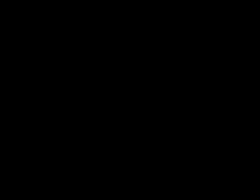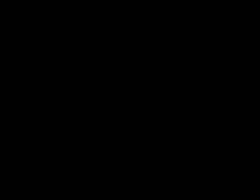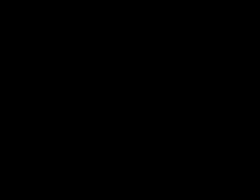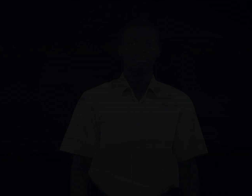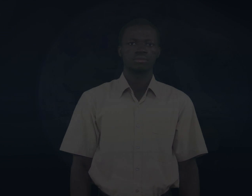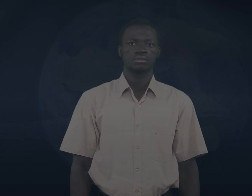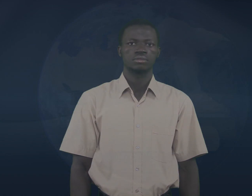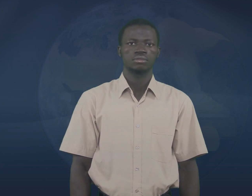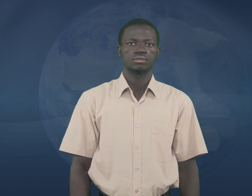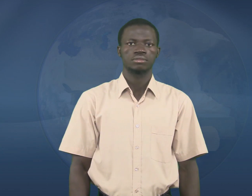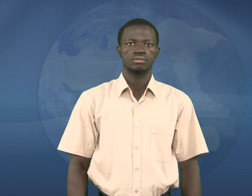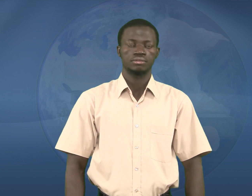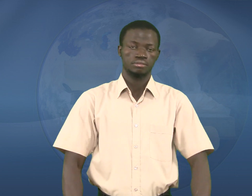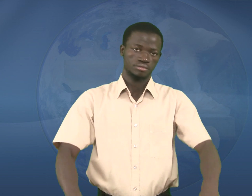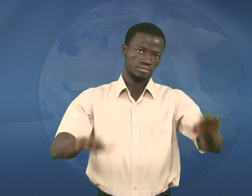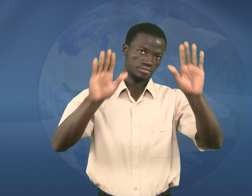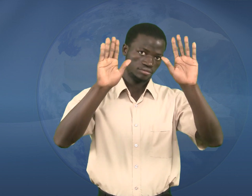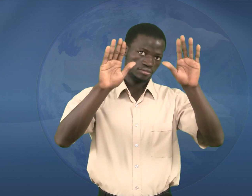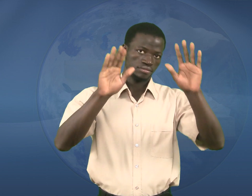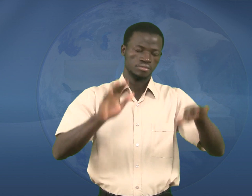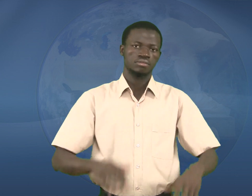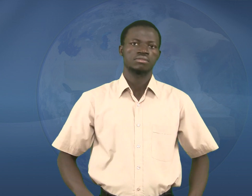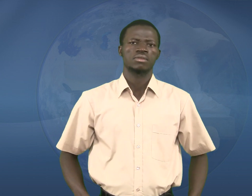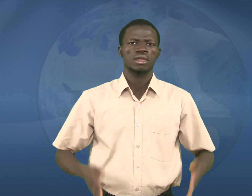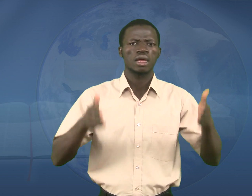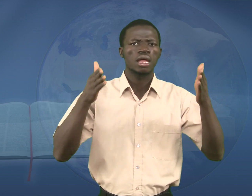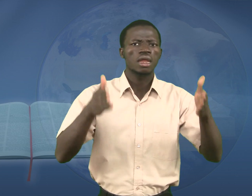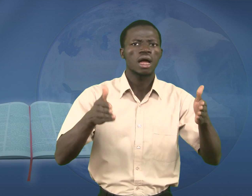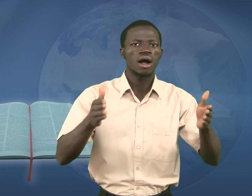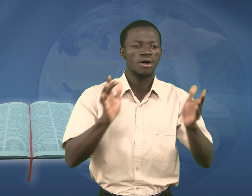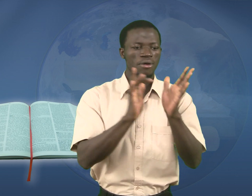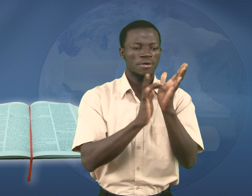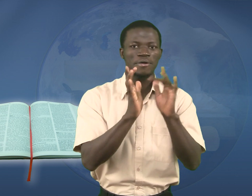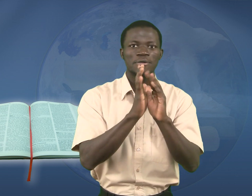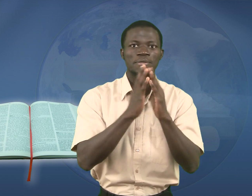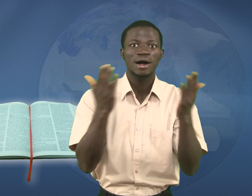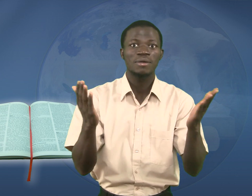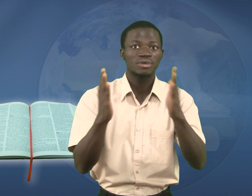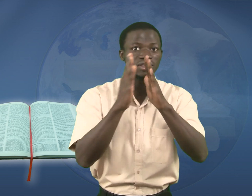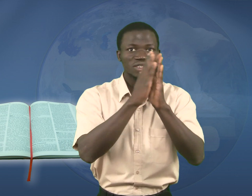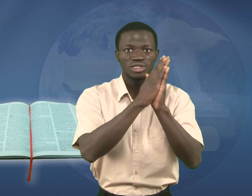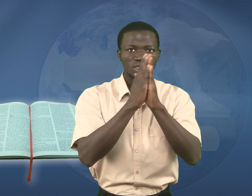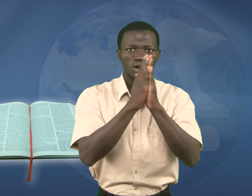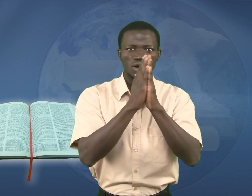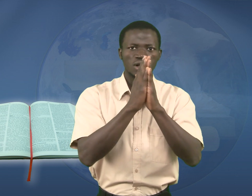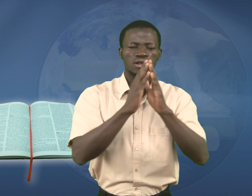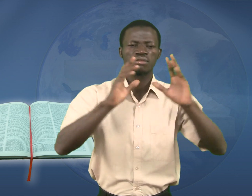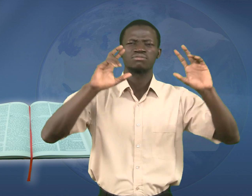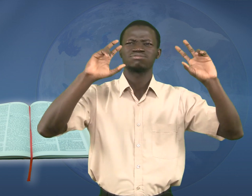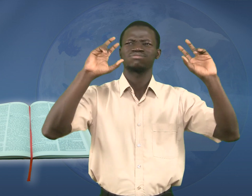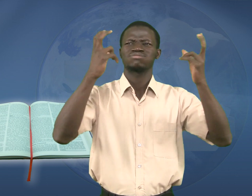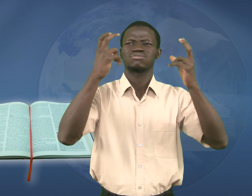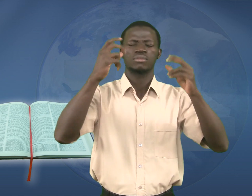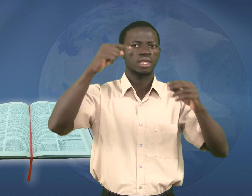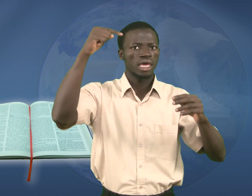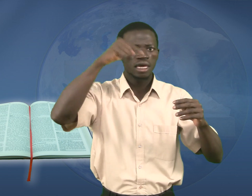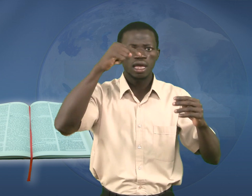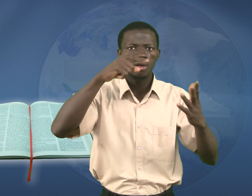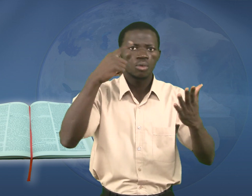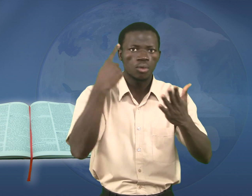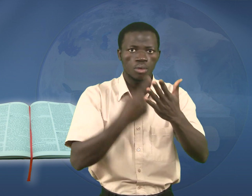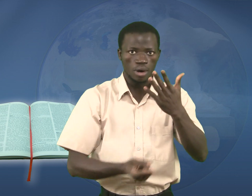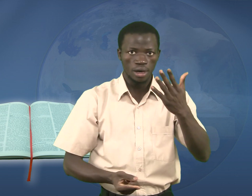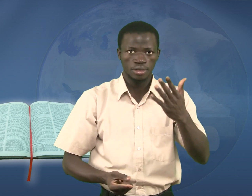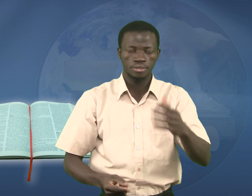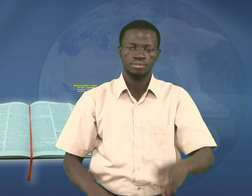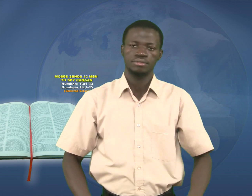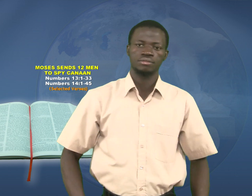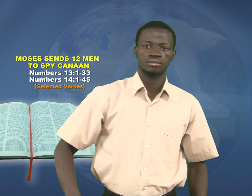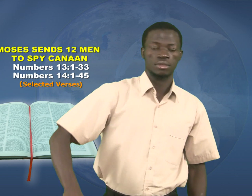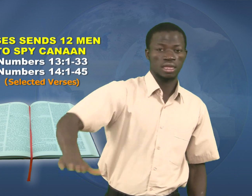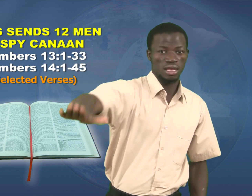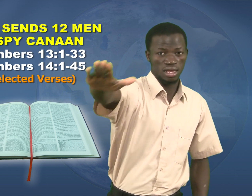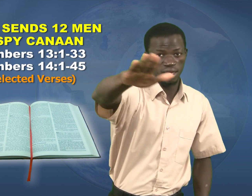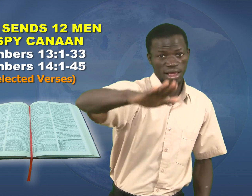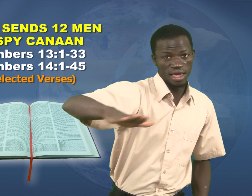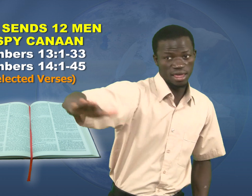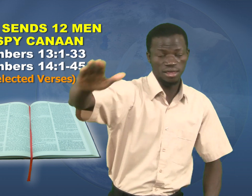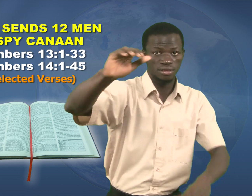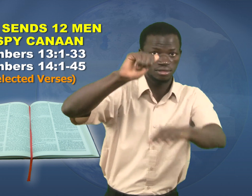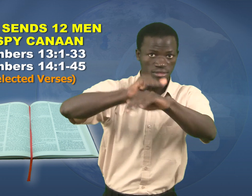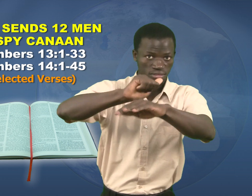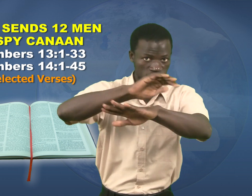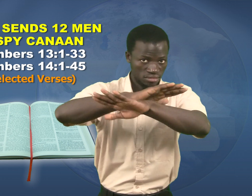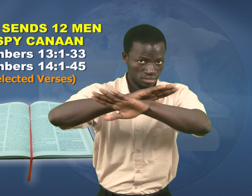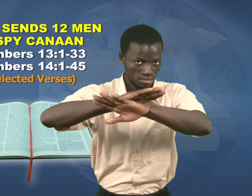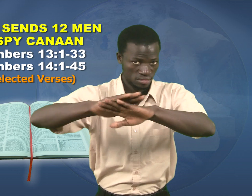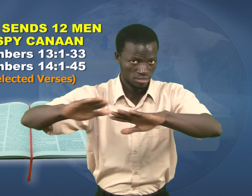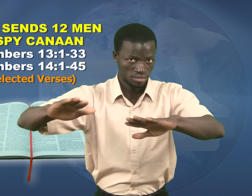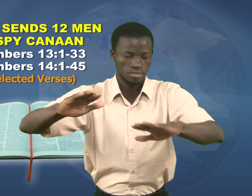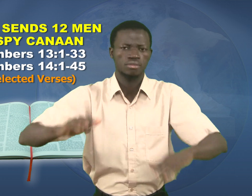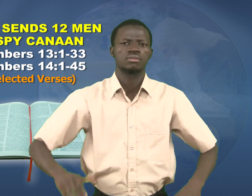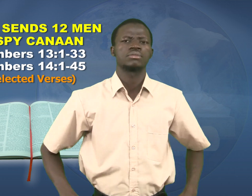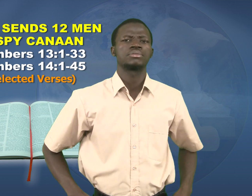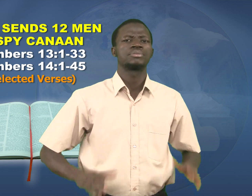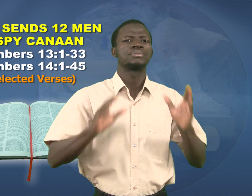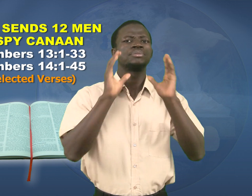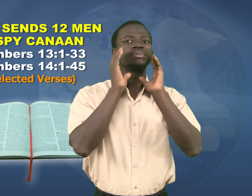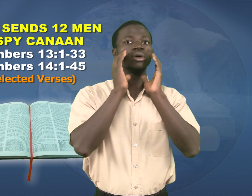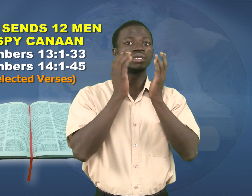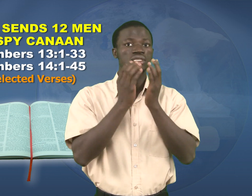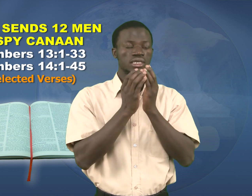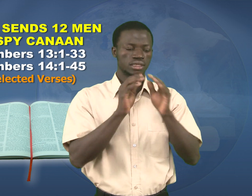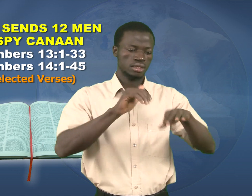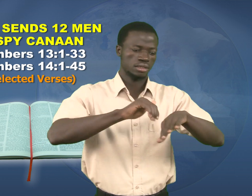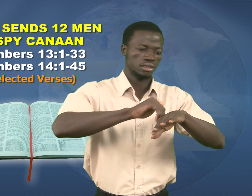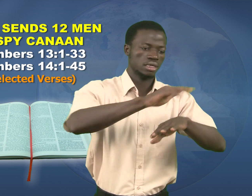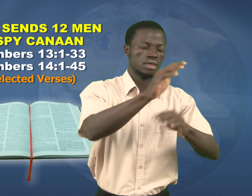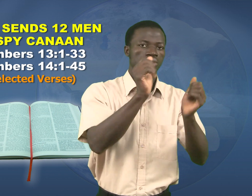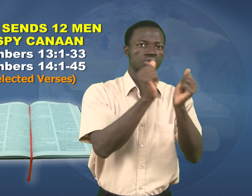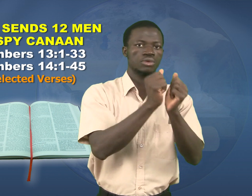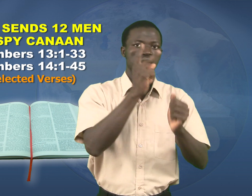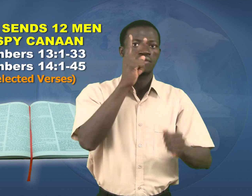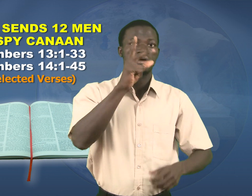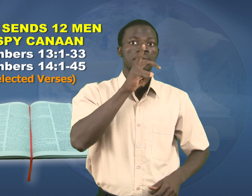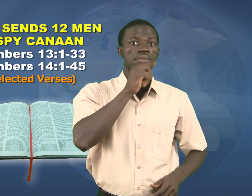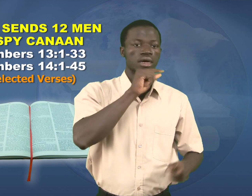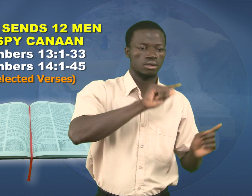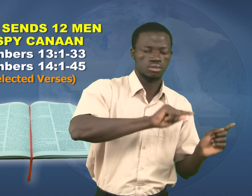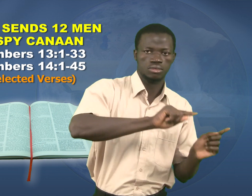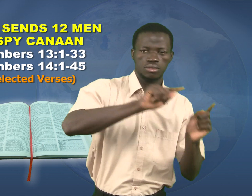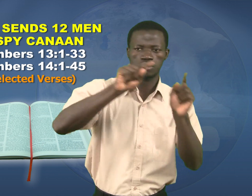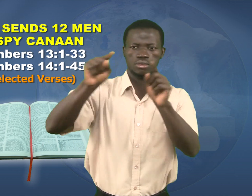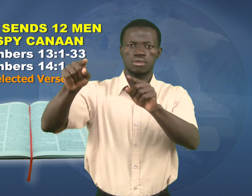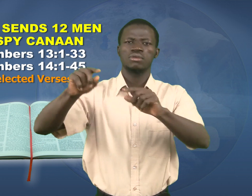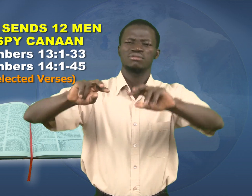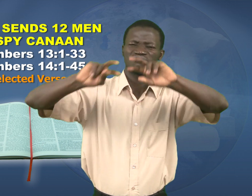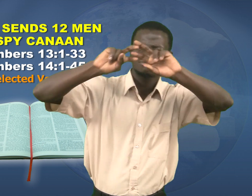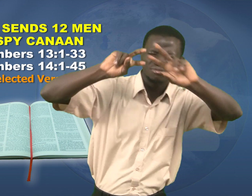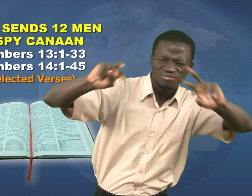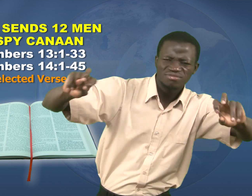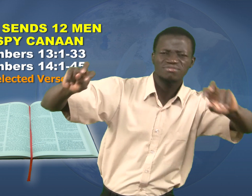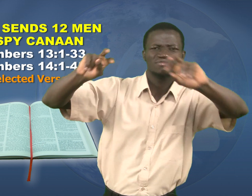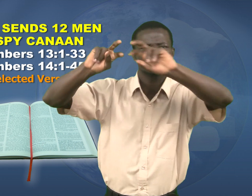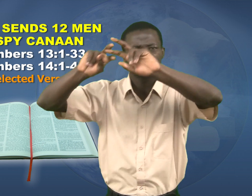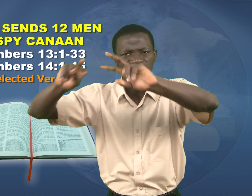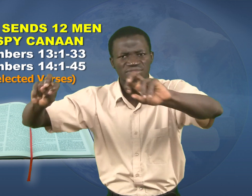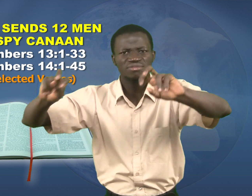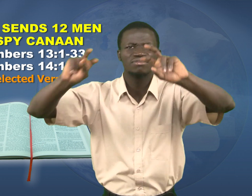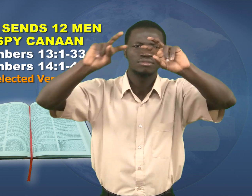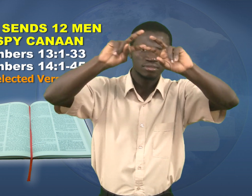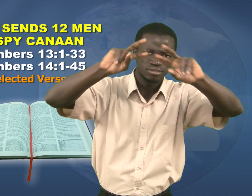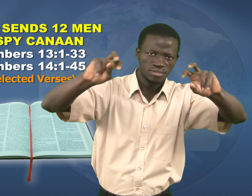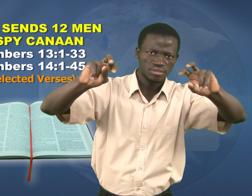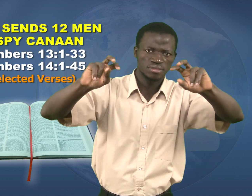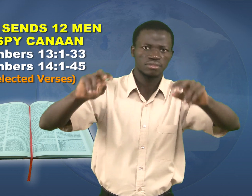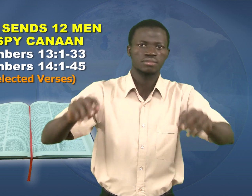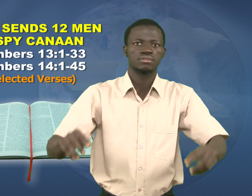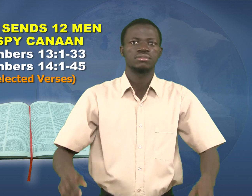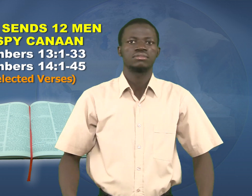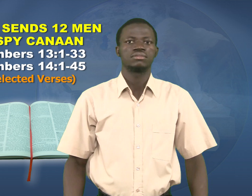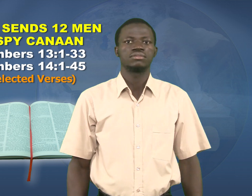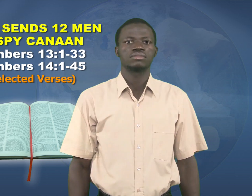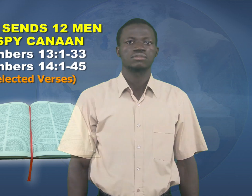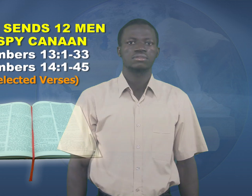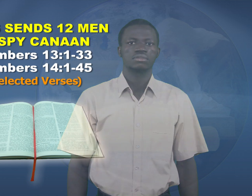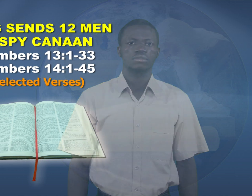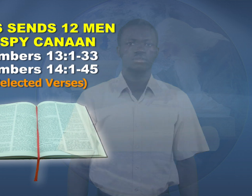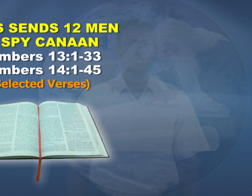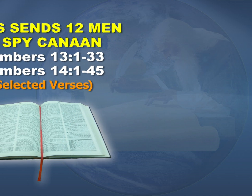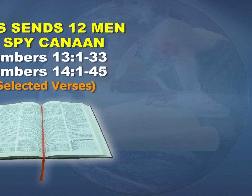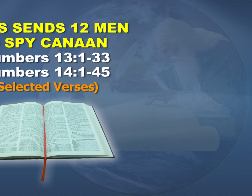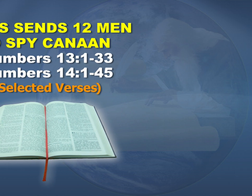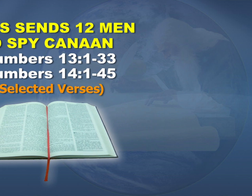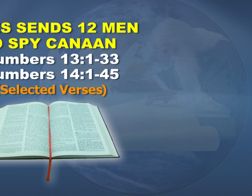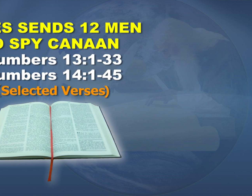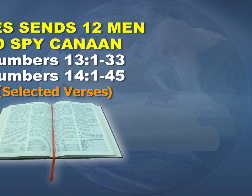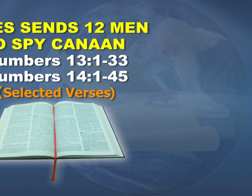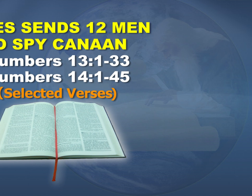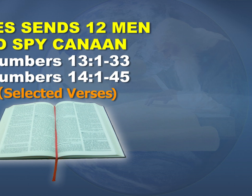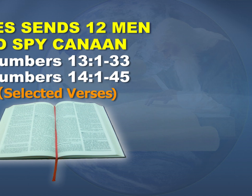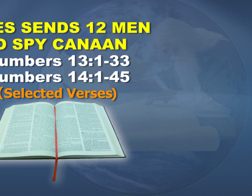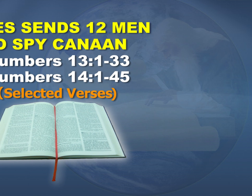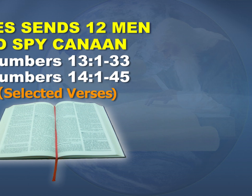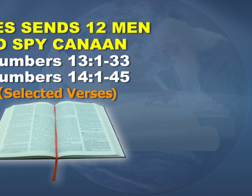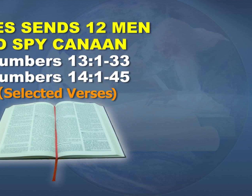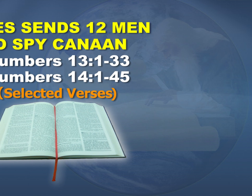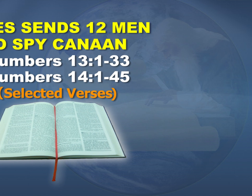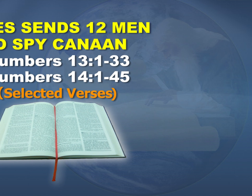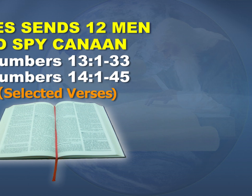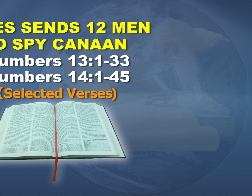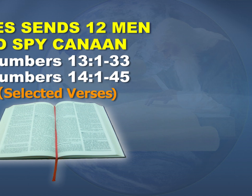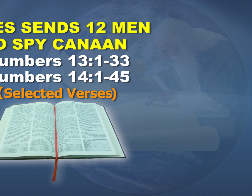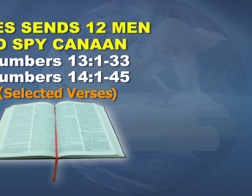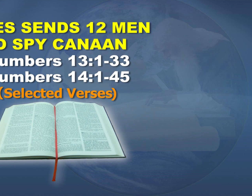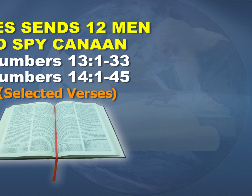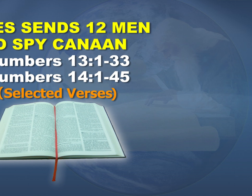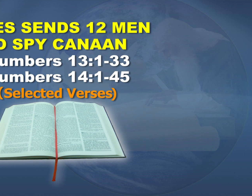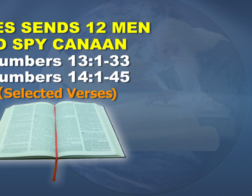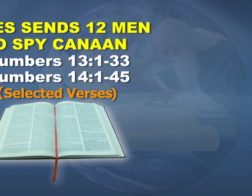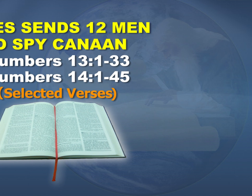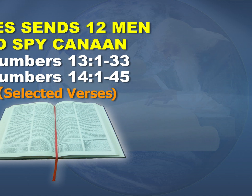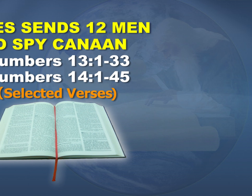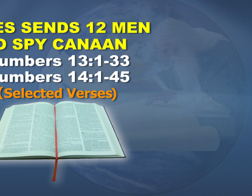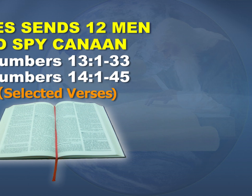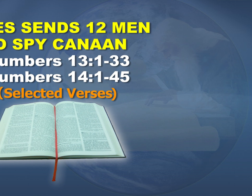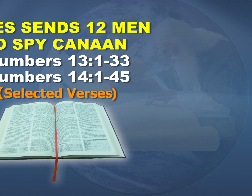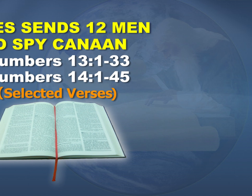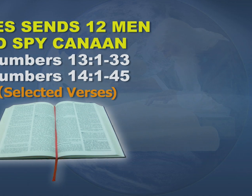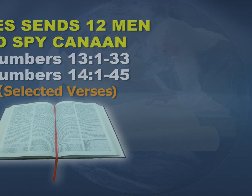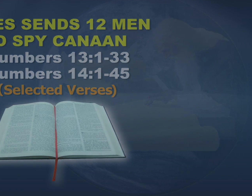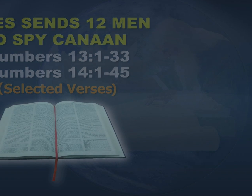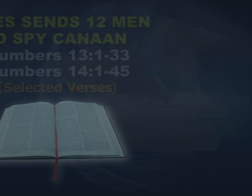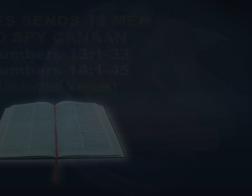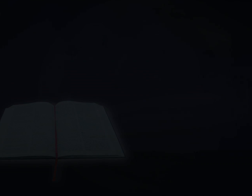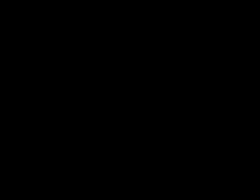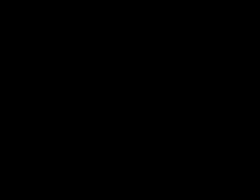Moses sends twelve men to spy Canaan